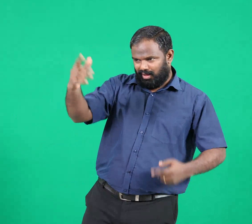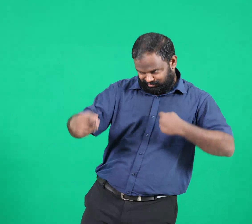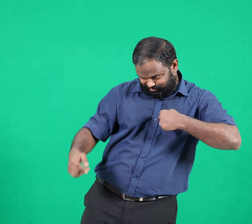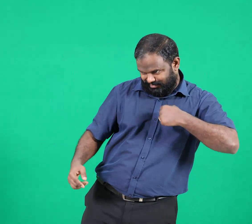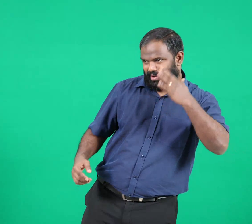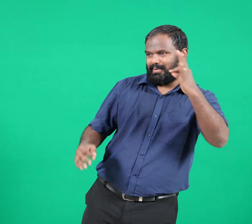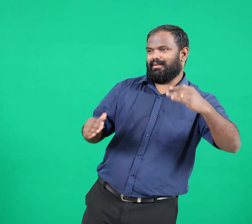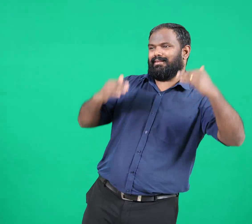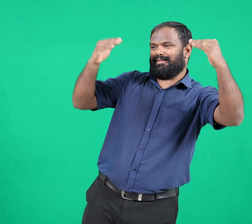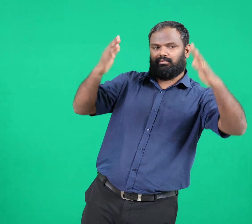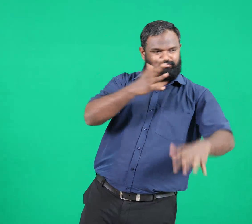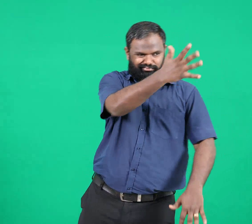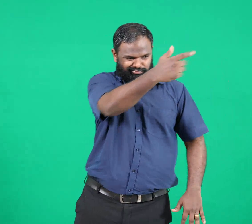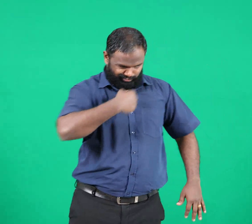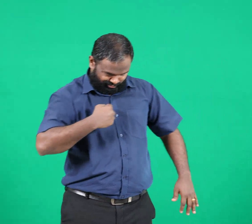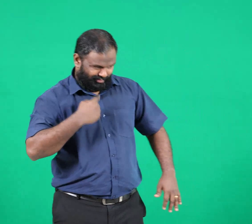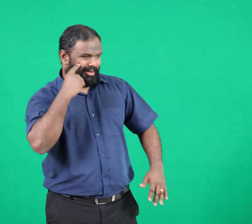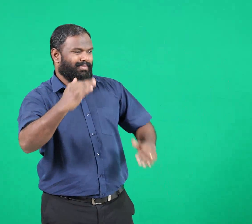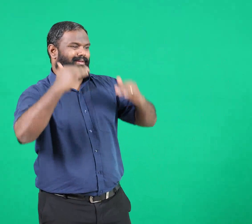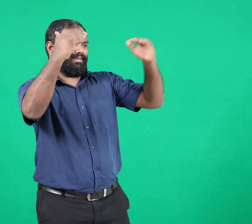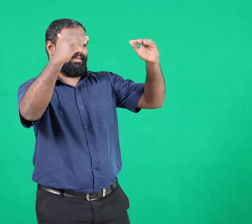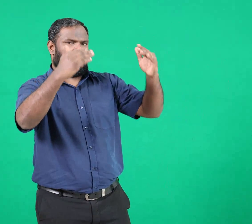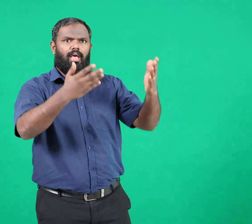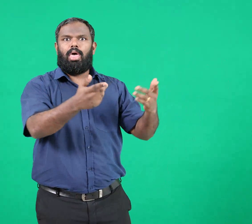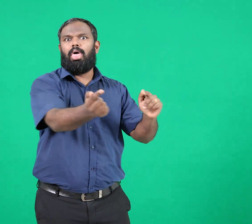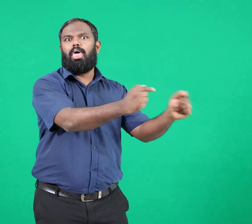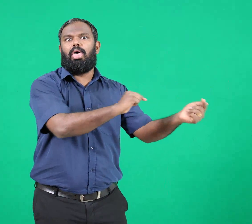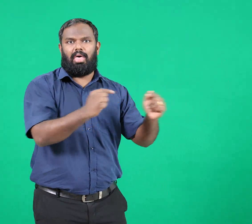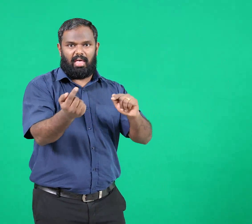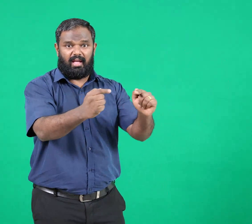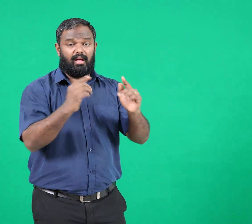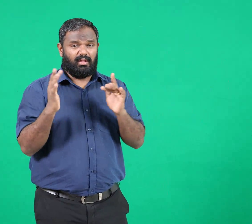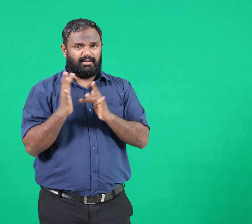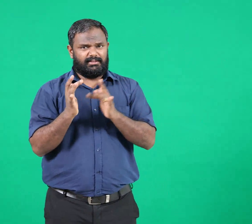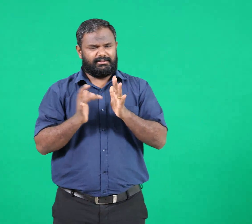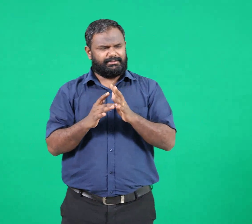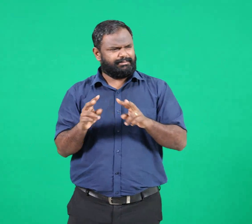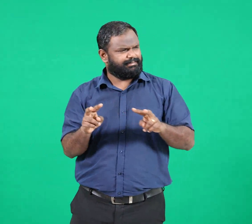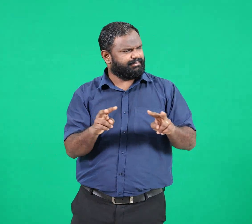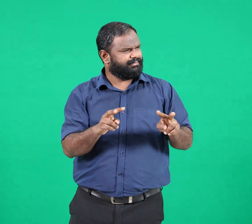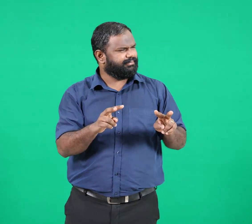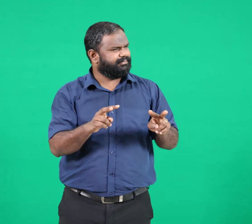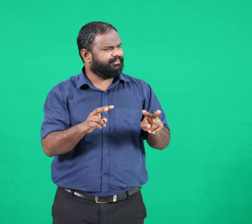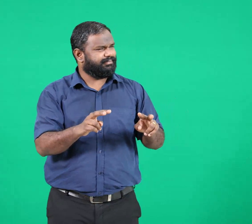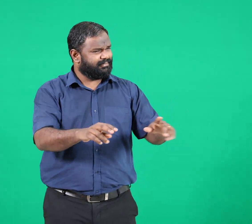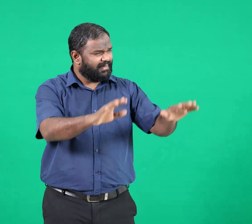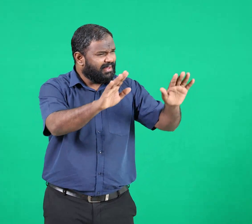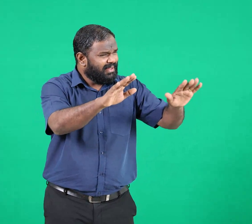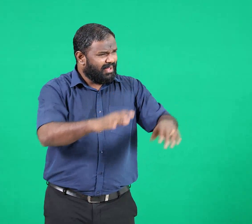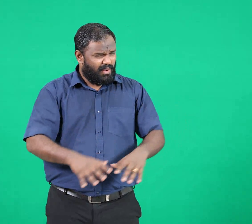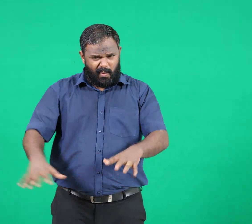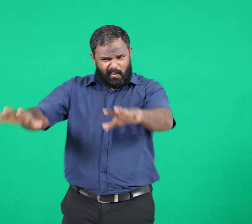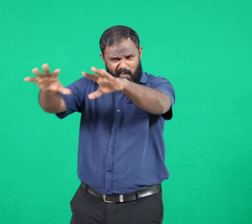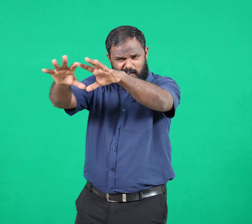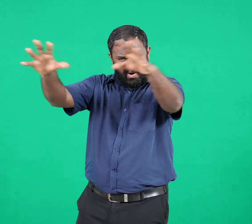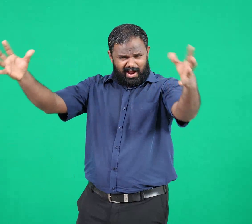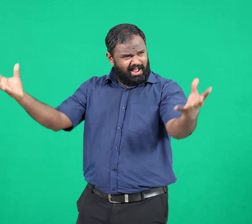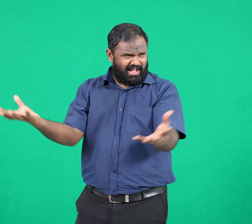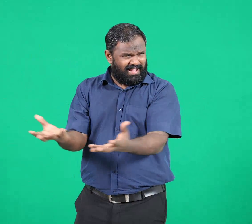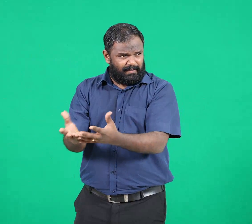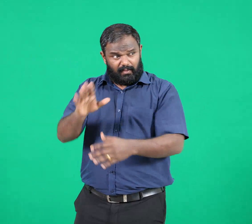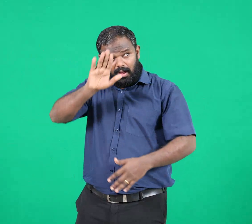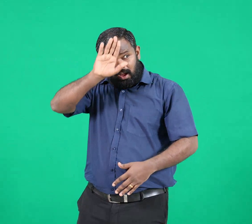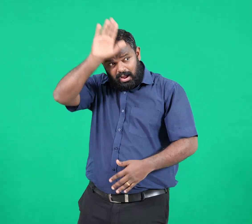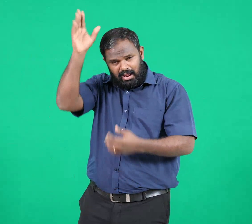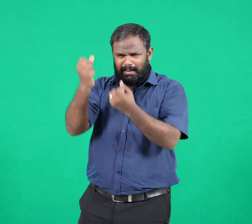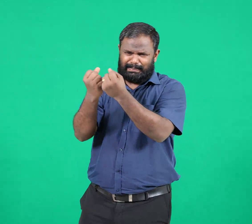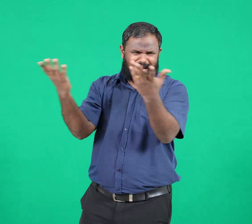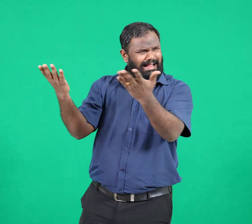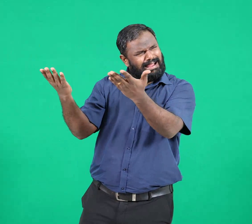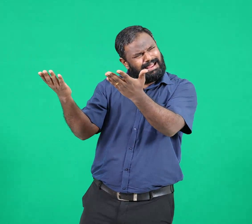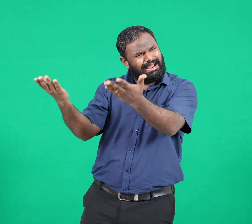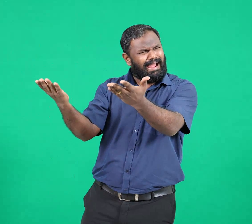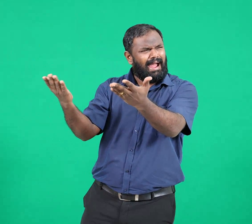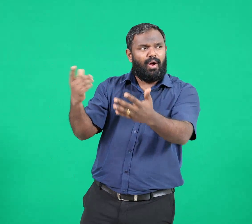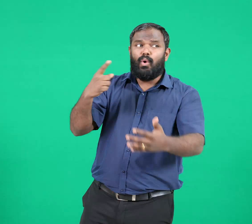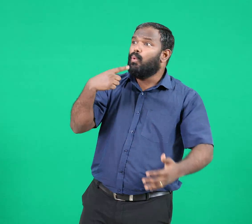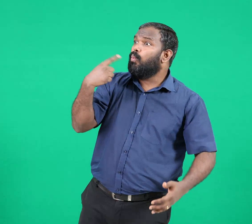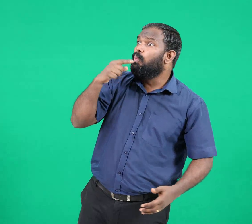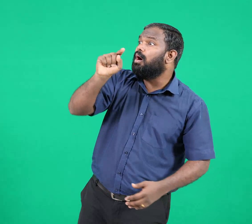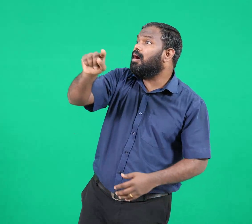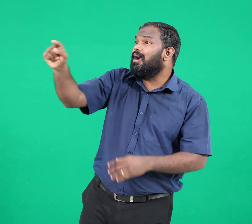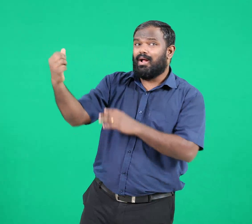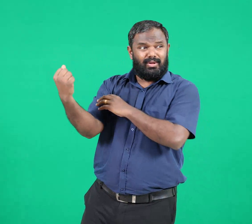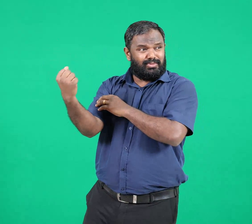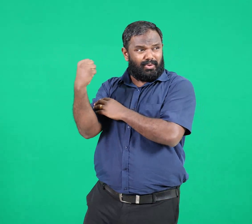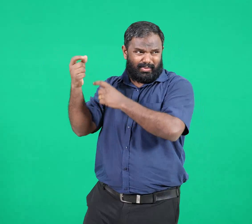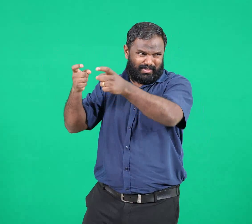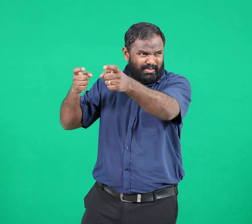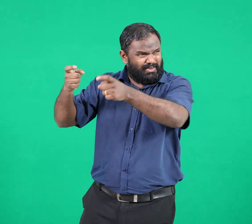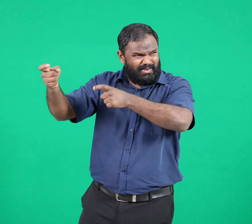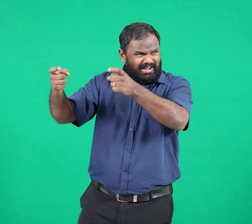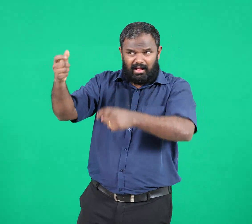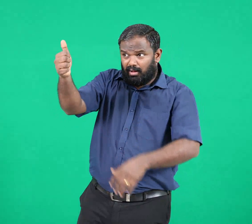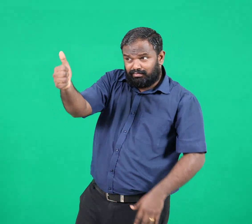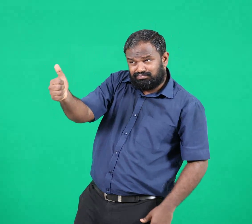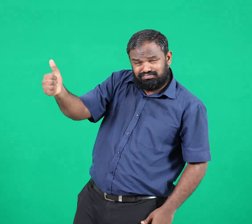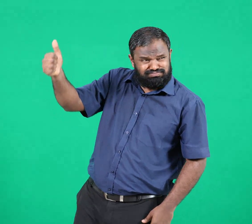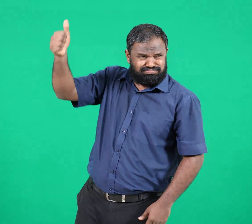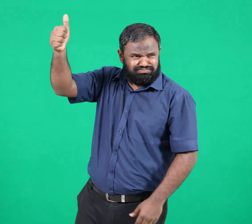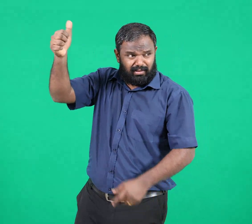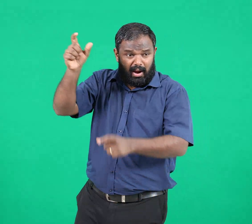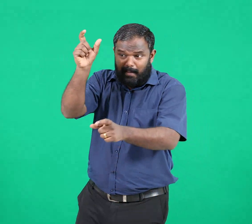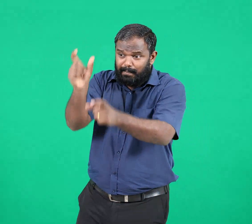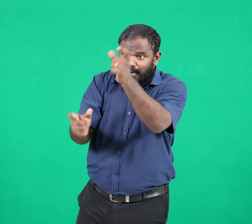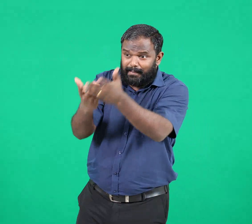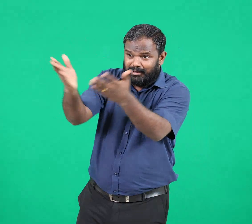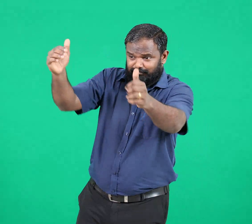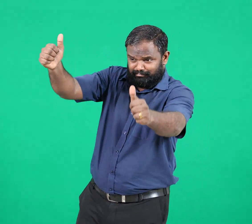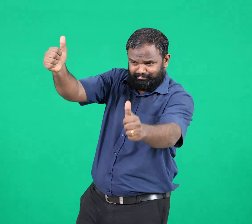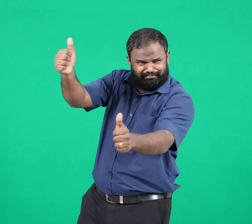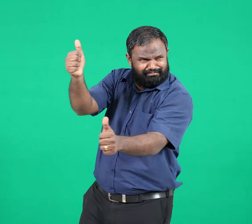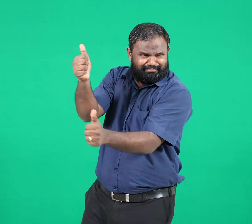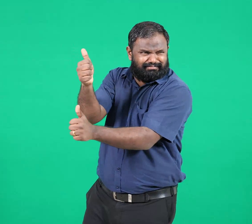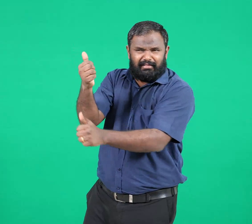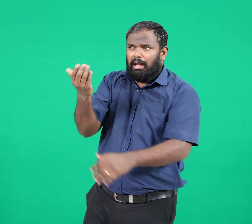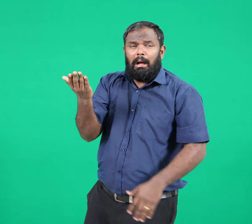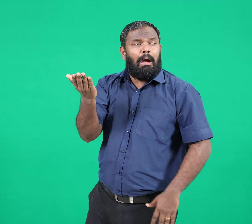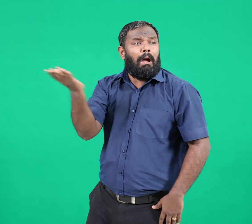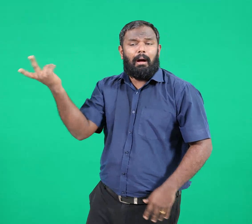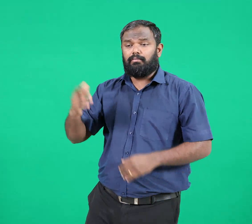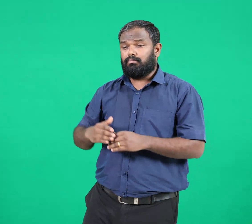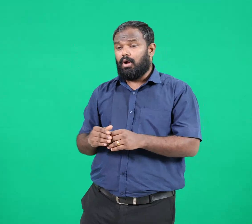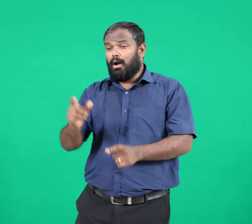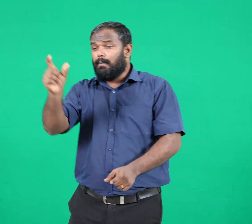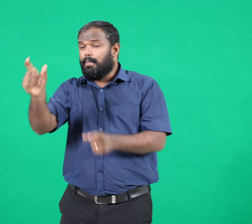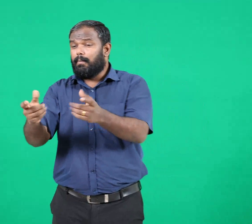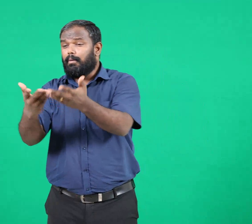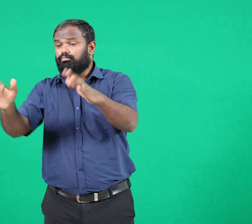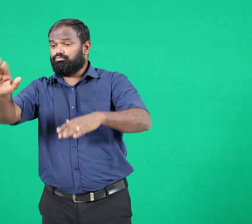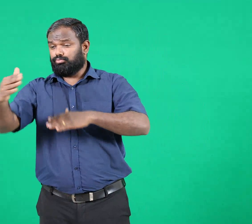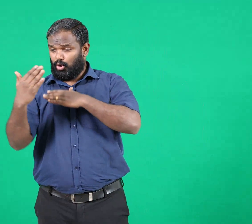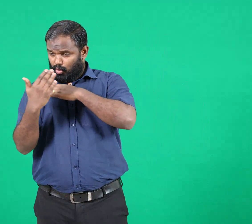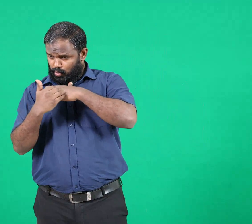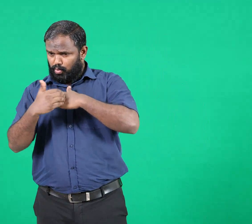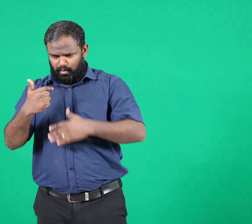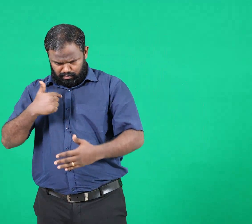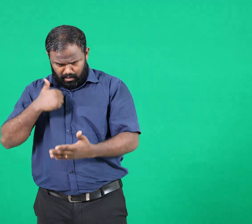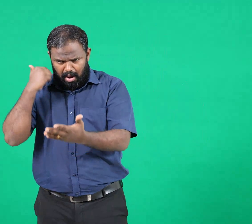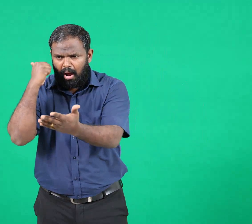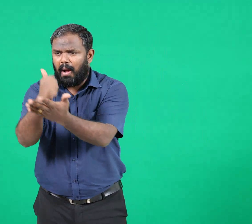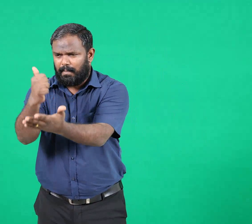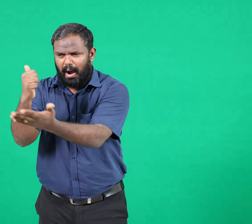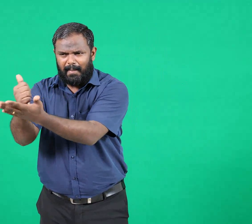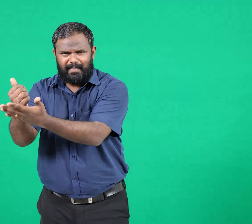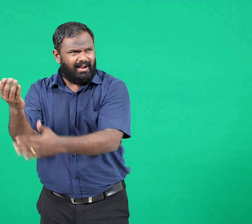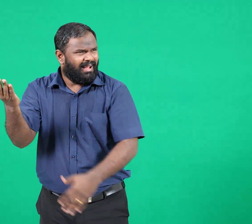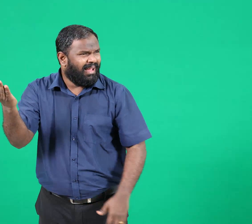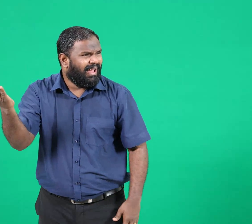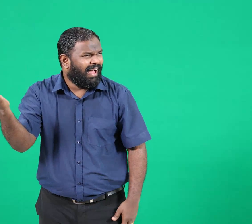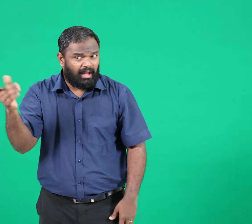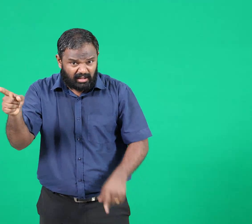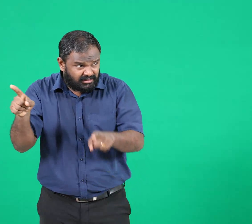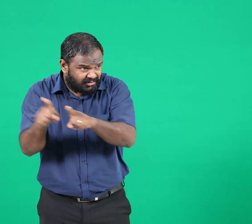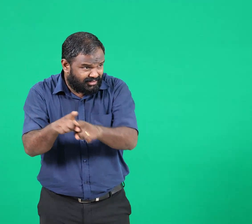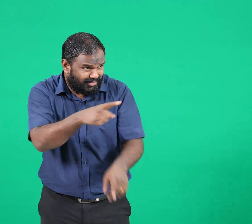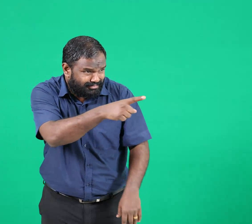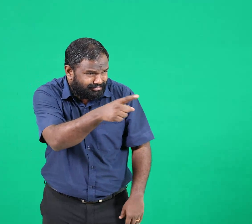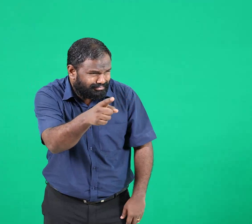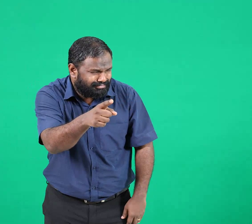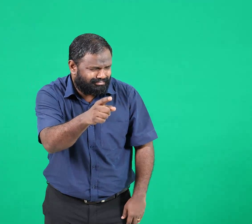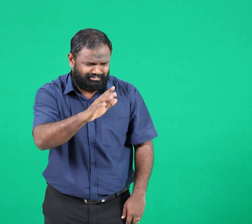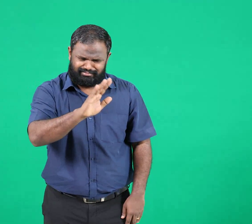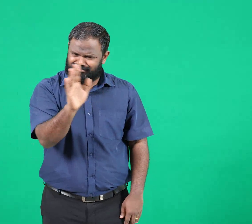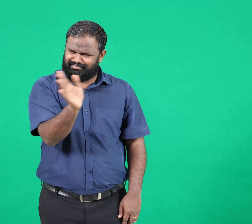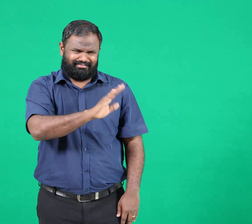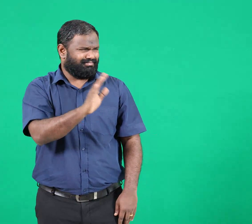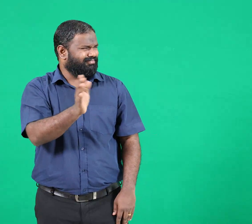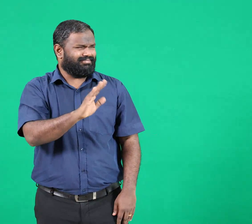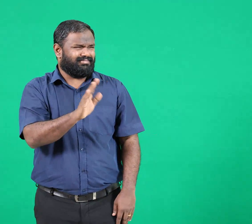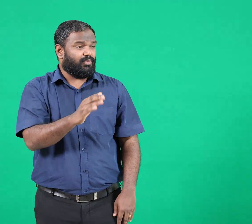So Jesus declared, "The kings of the Gentiles lord it over them, and those in authority over them call themselves benefactors.